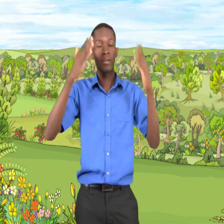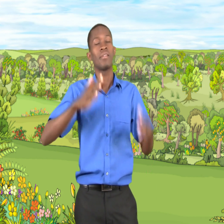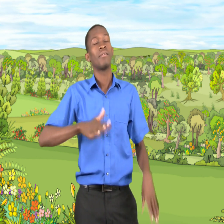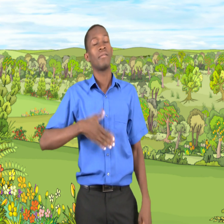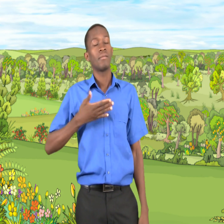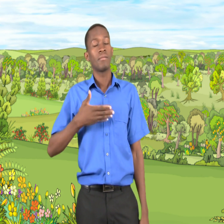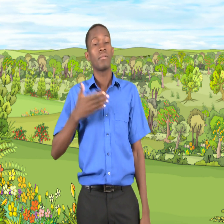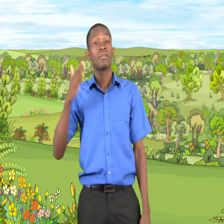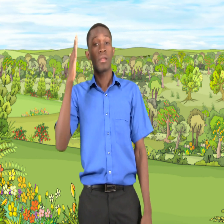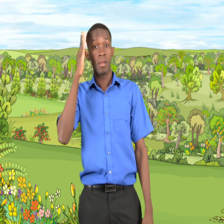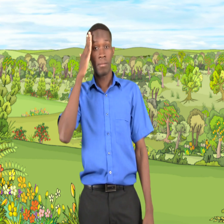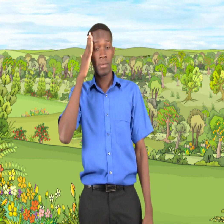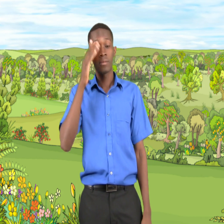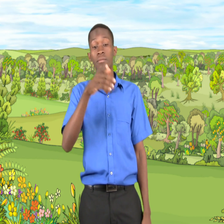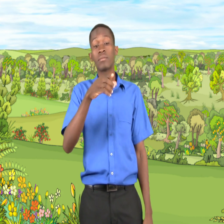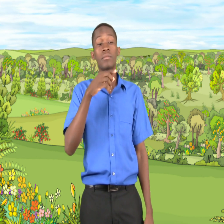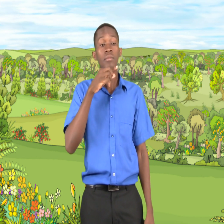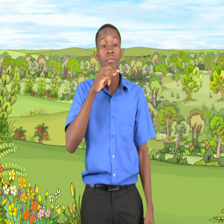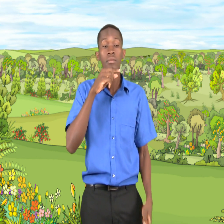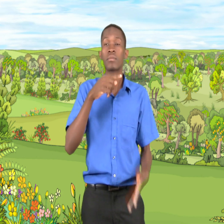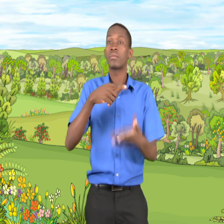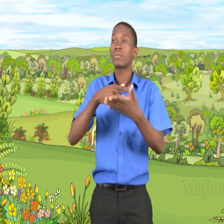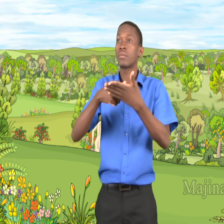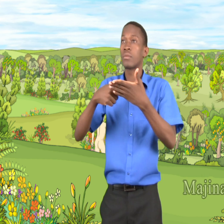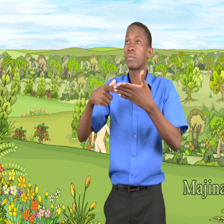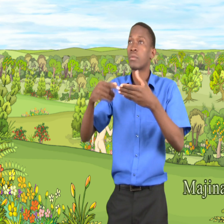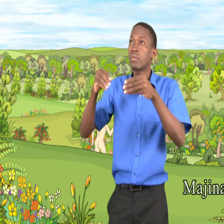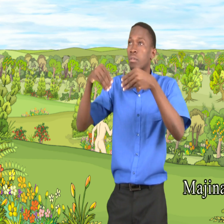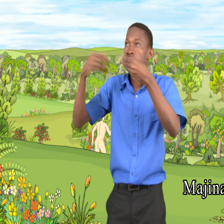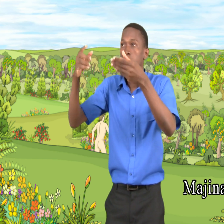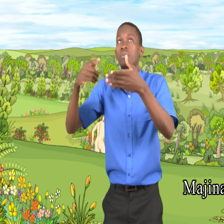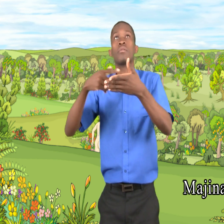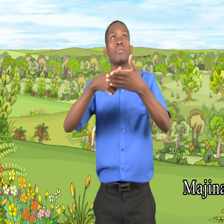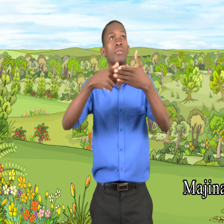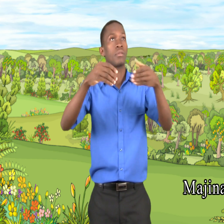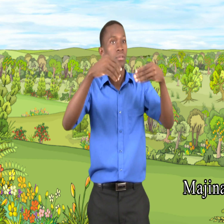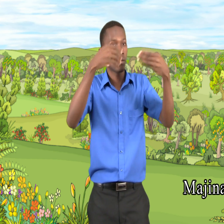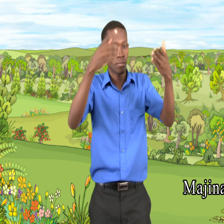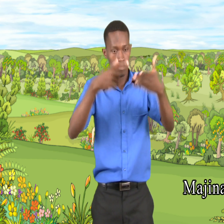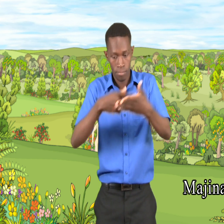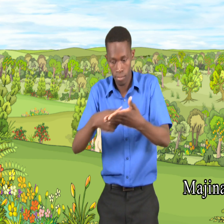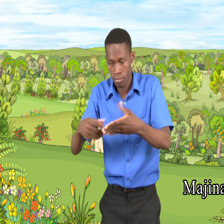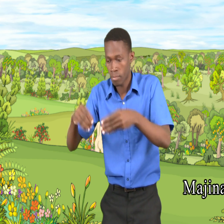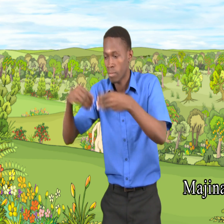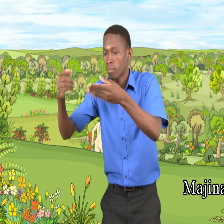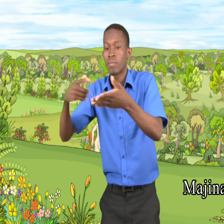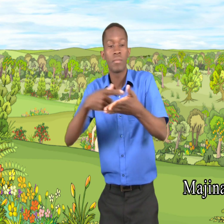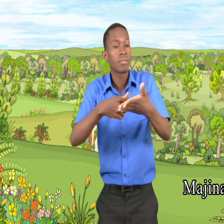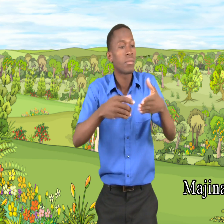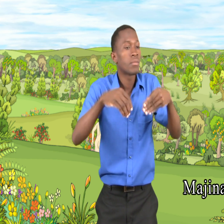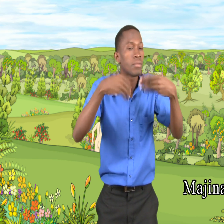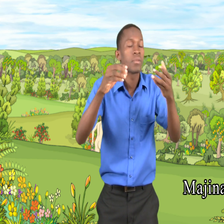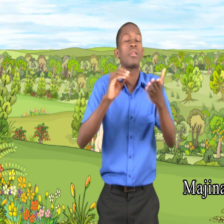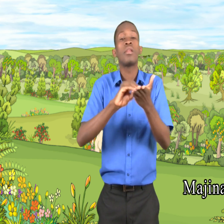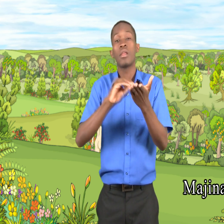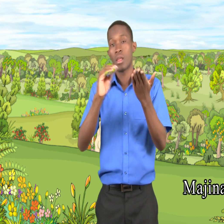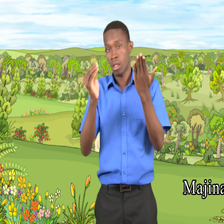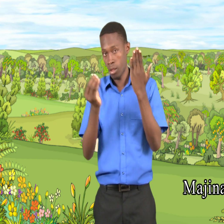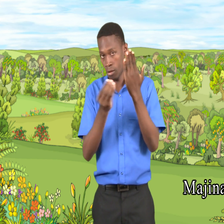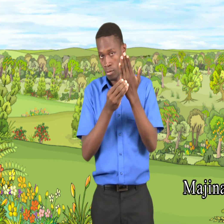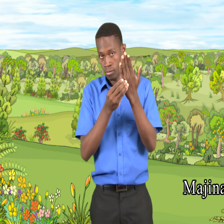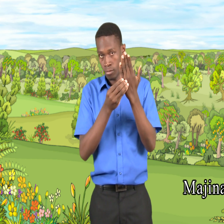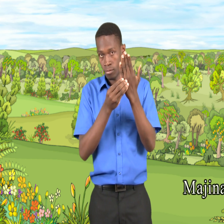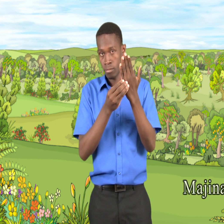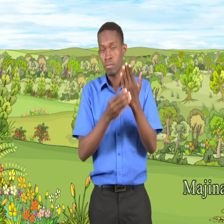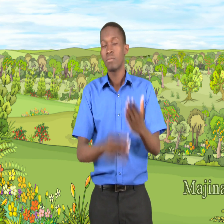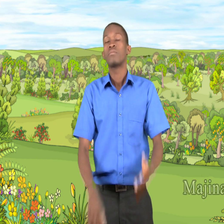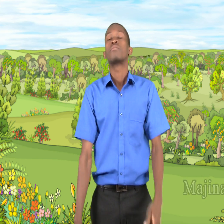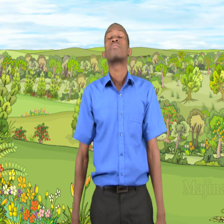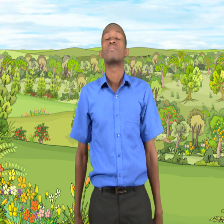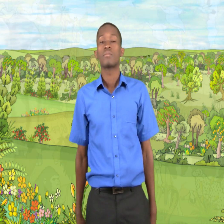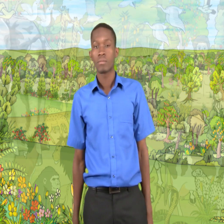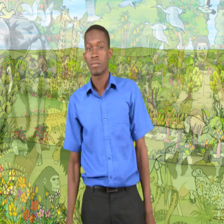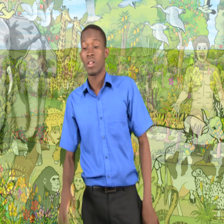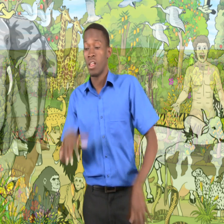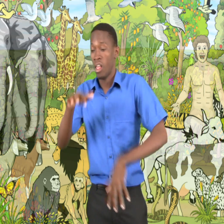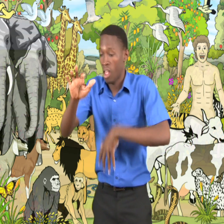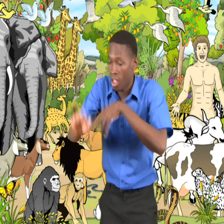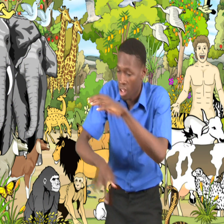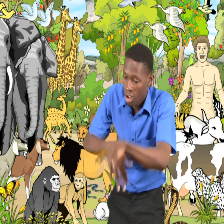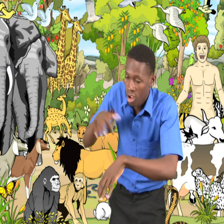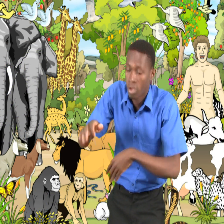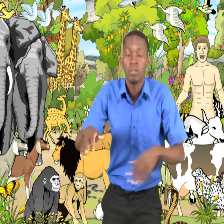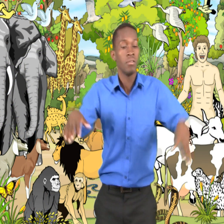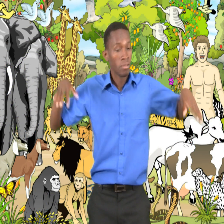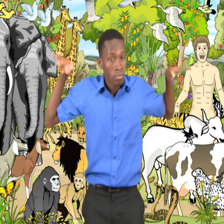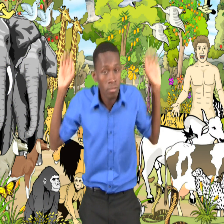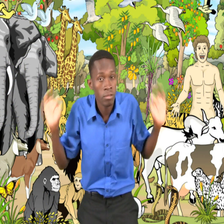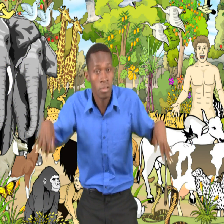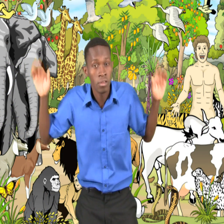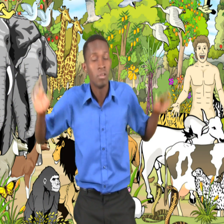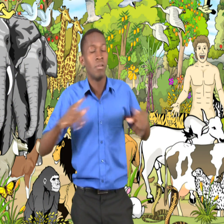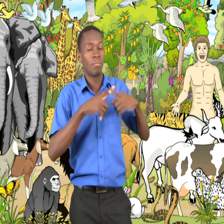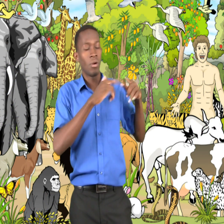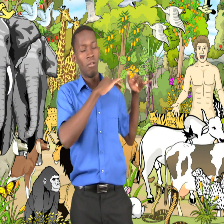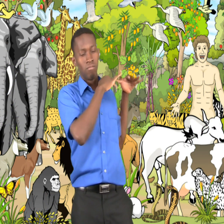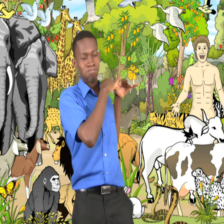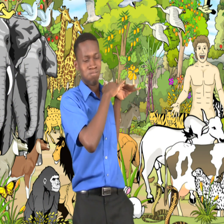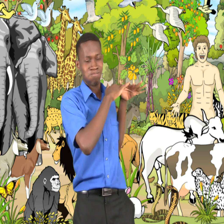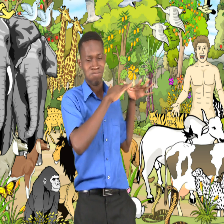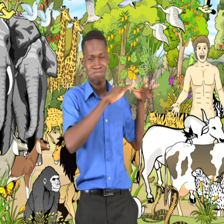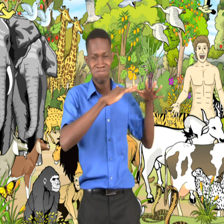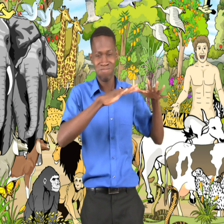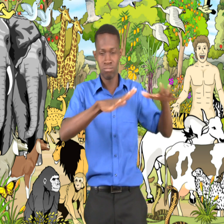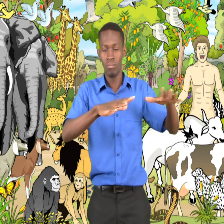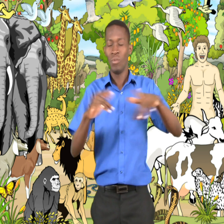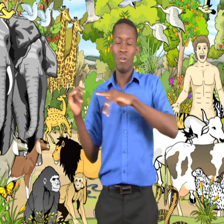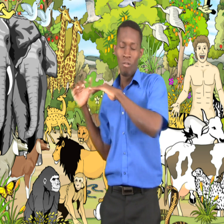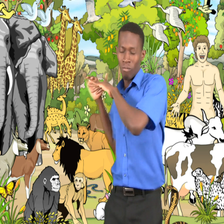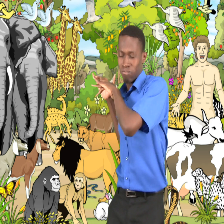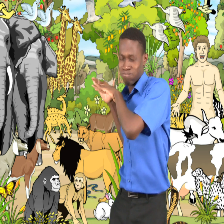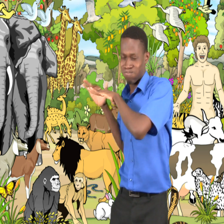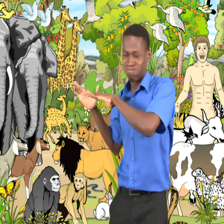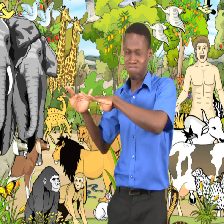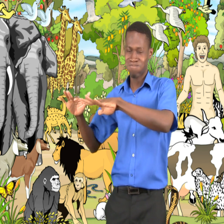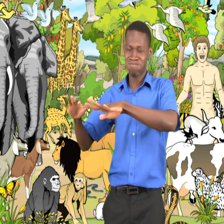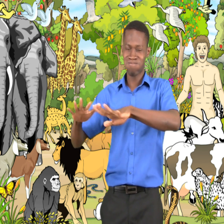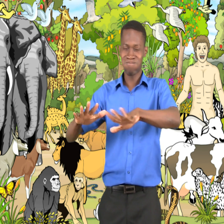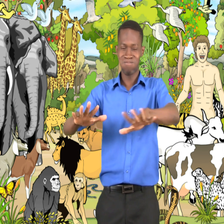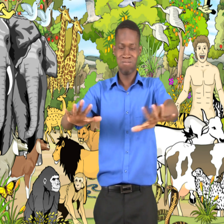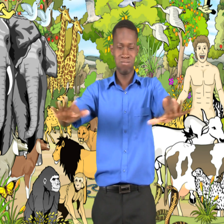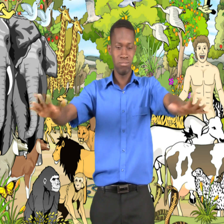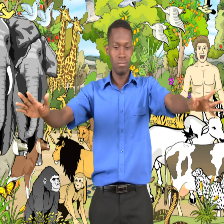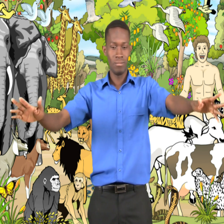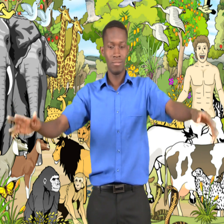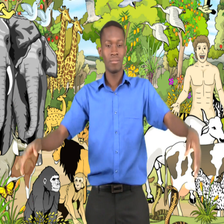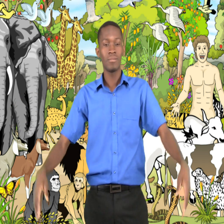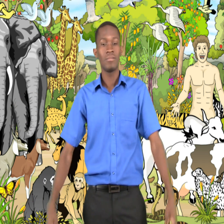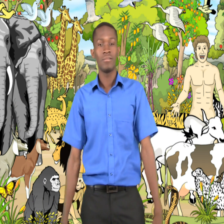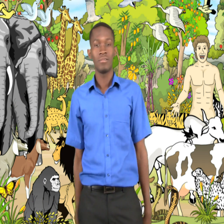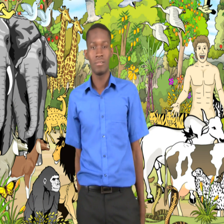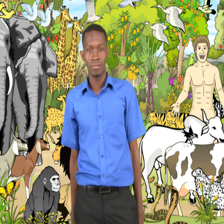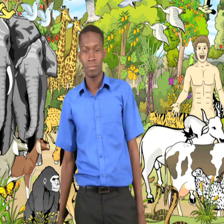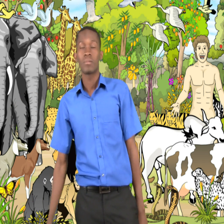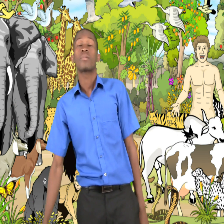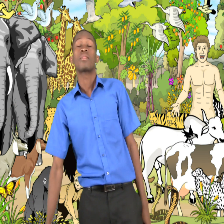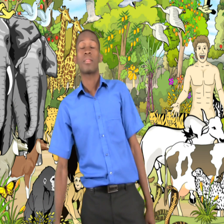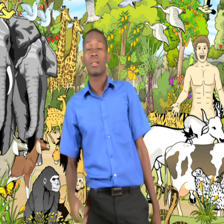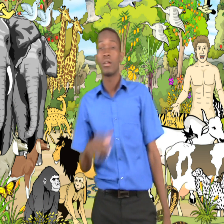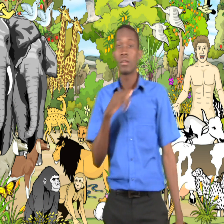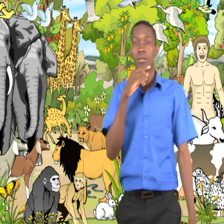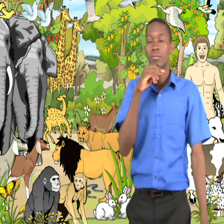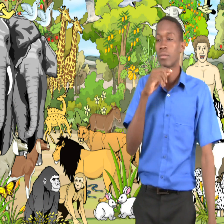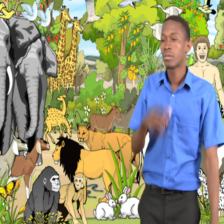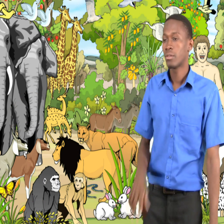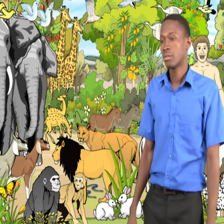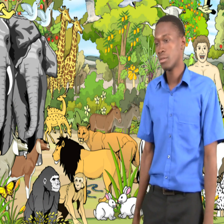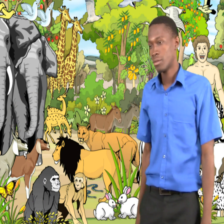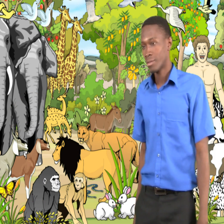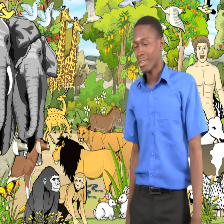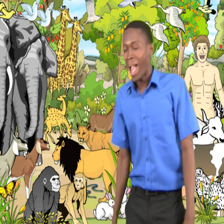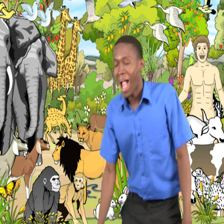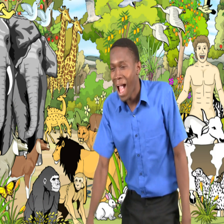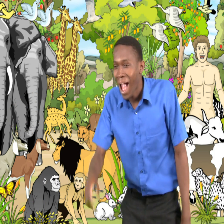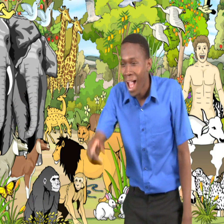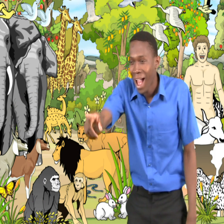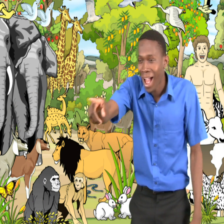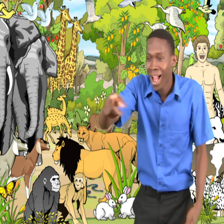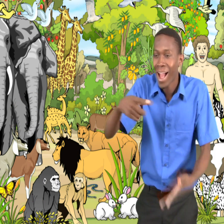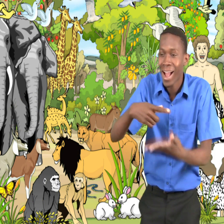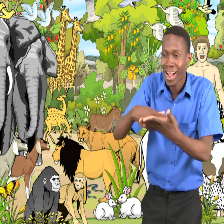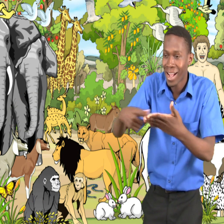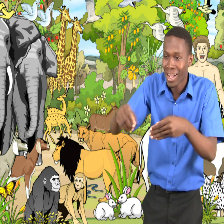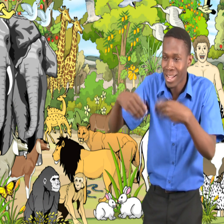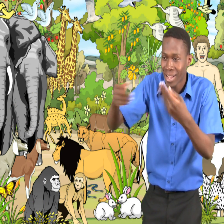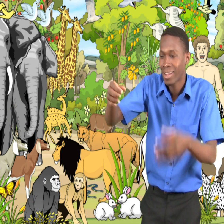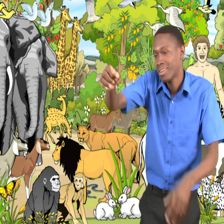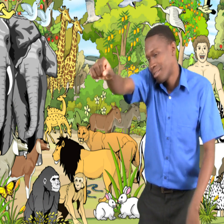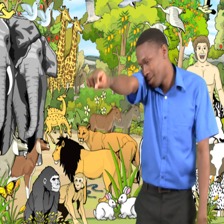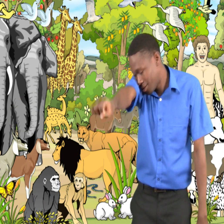And whatever the man called each living creature, that was its name.